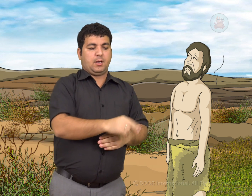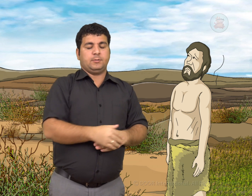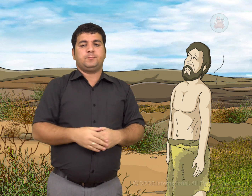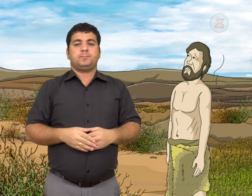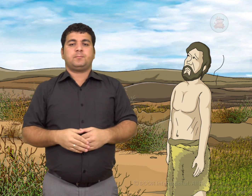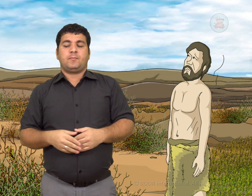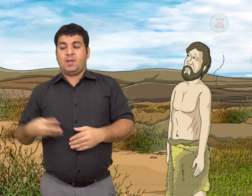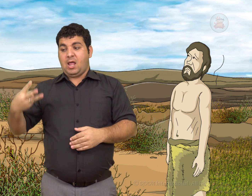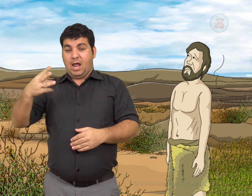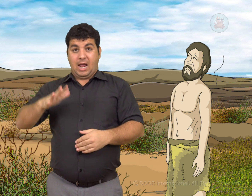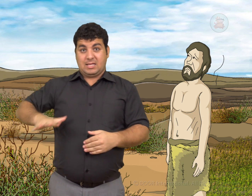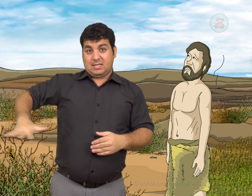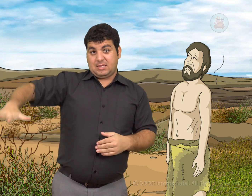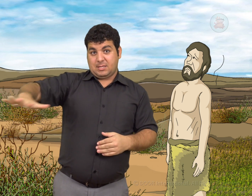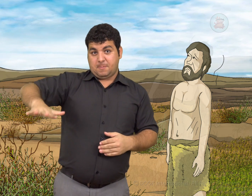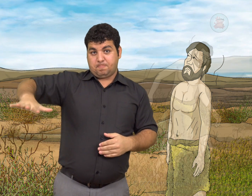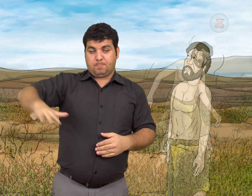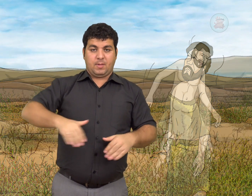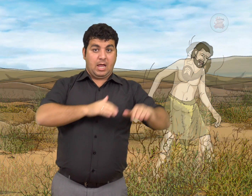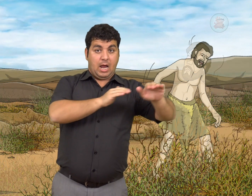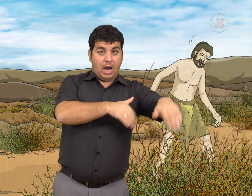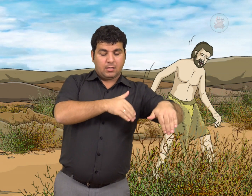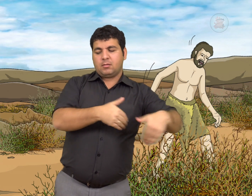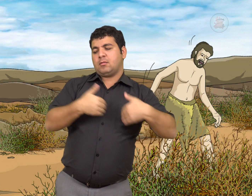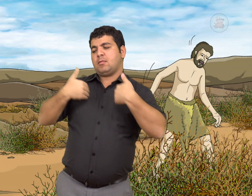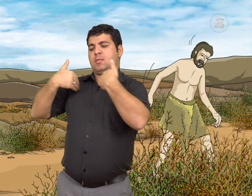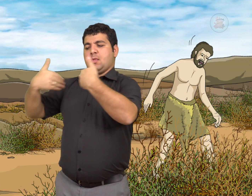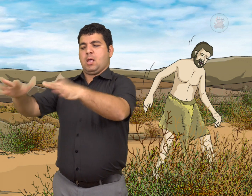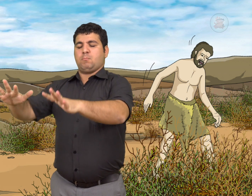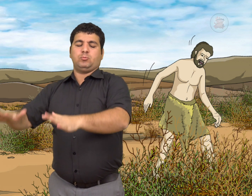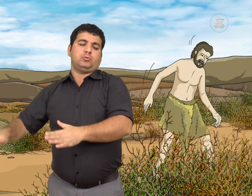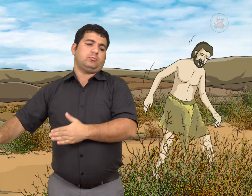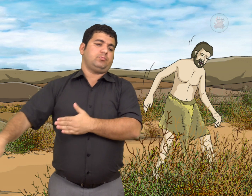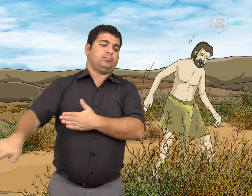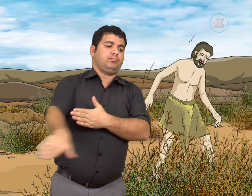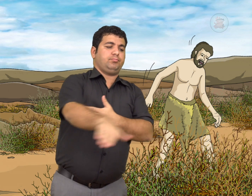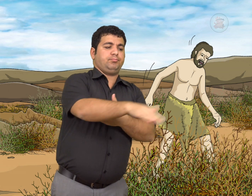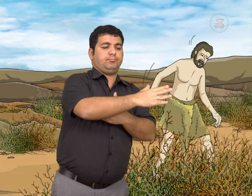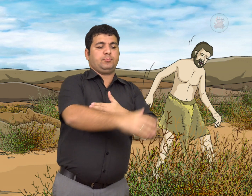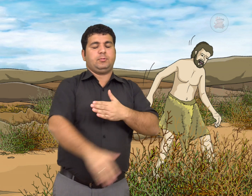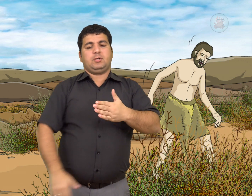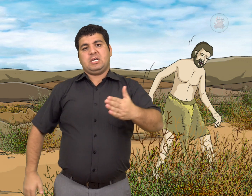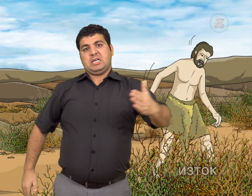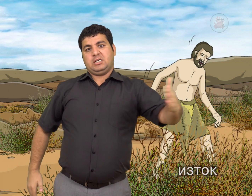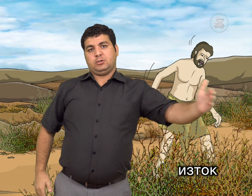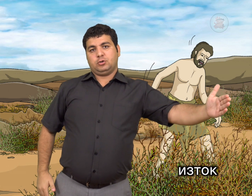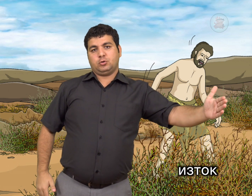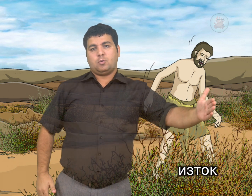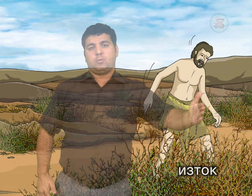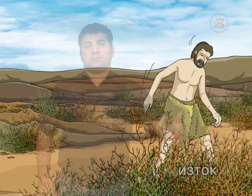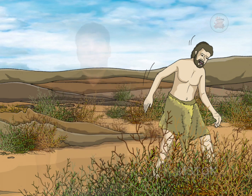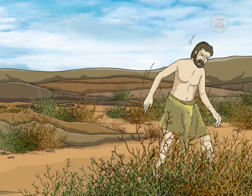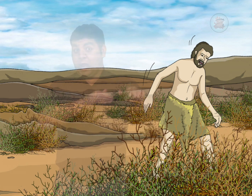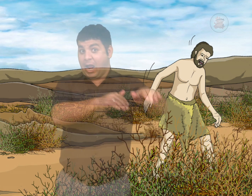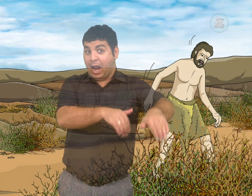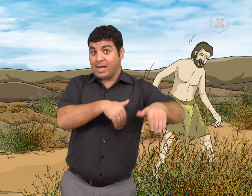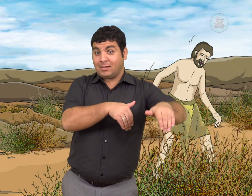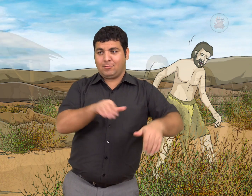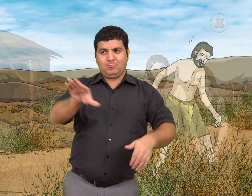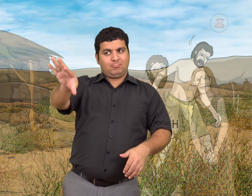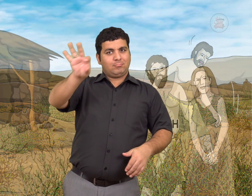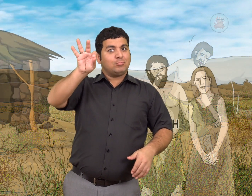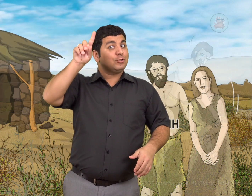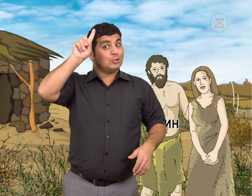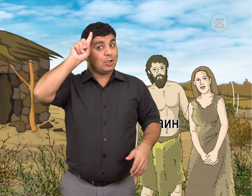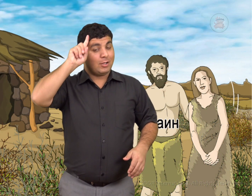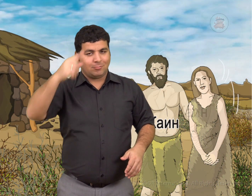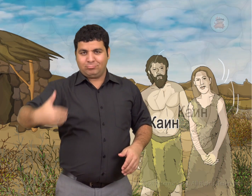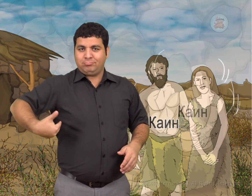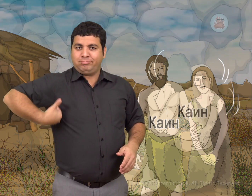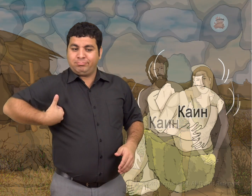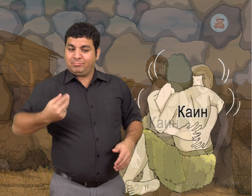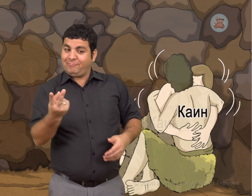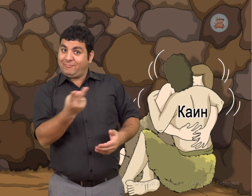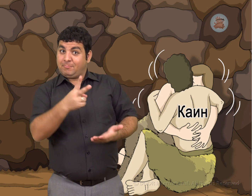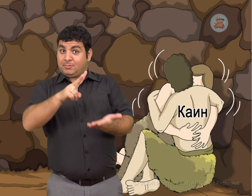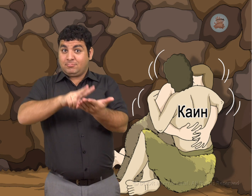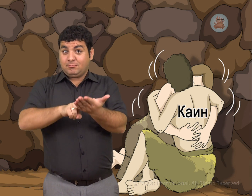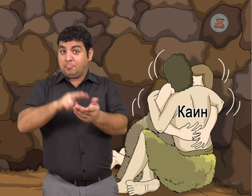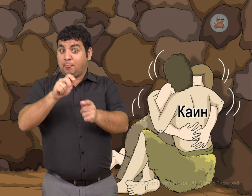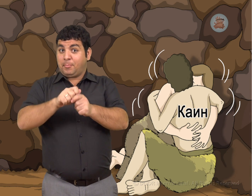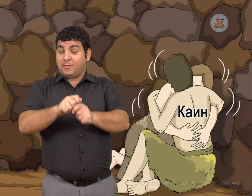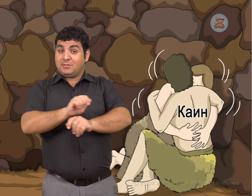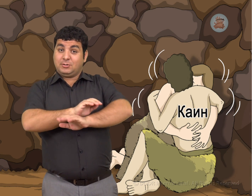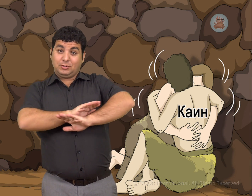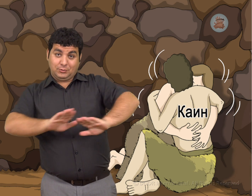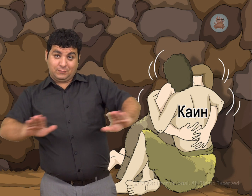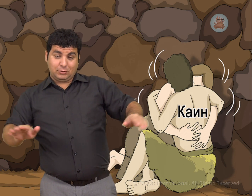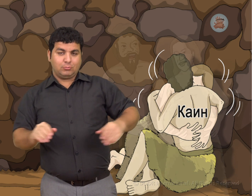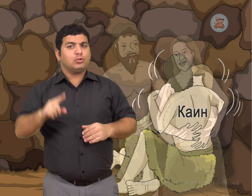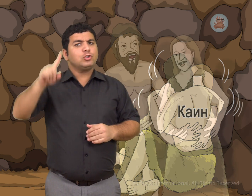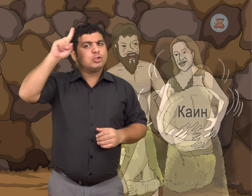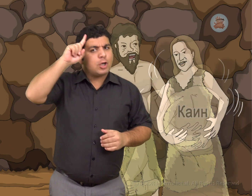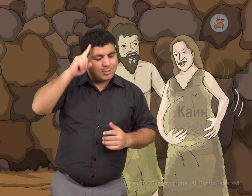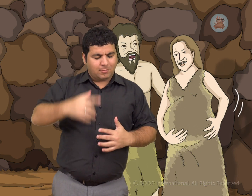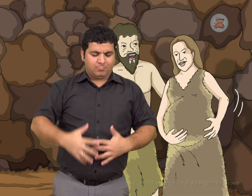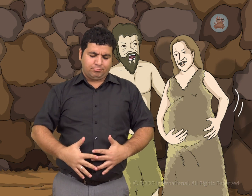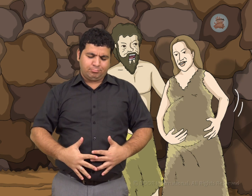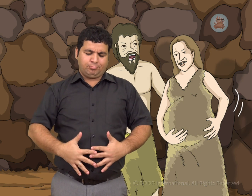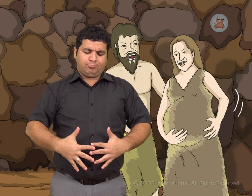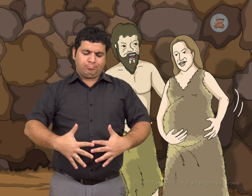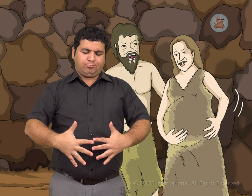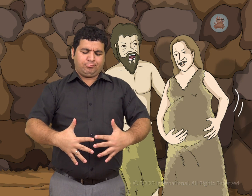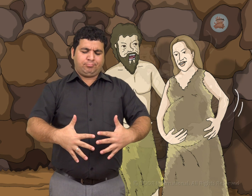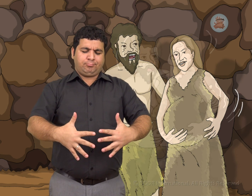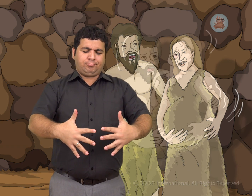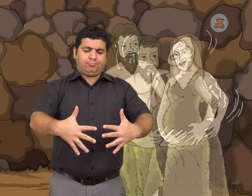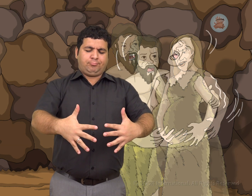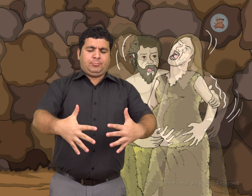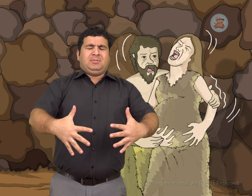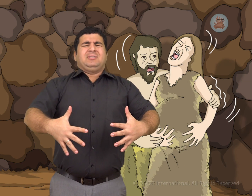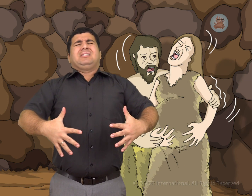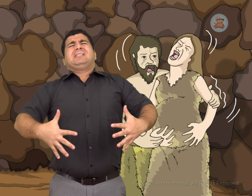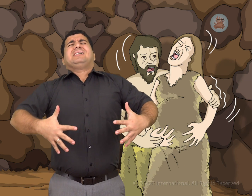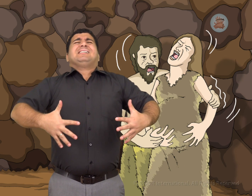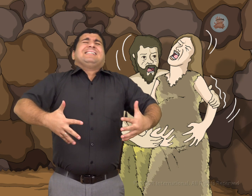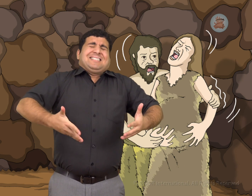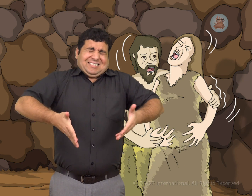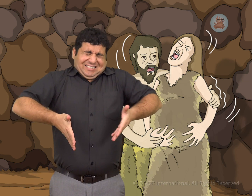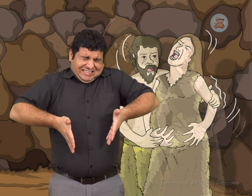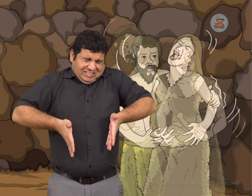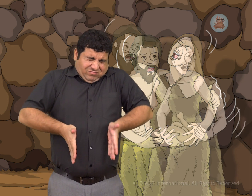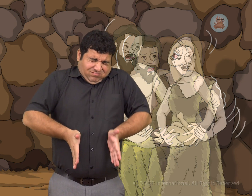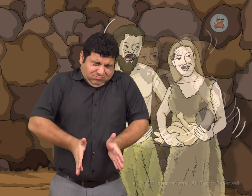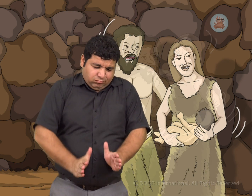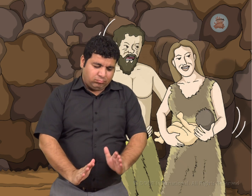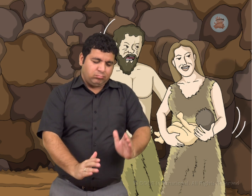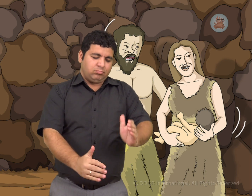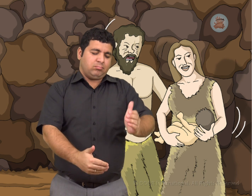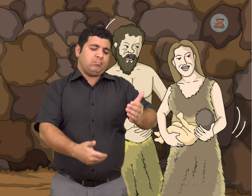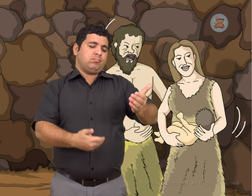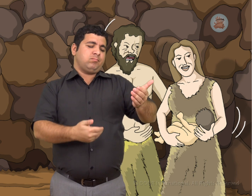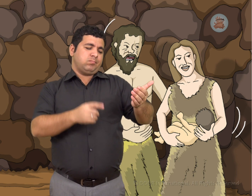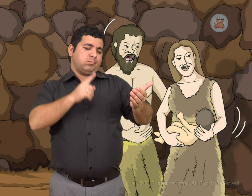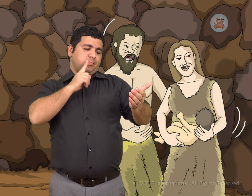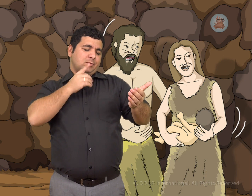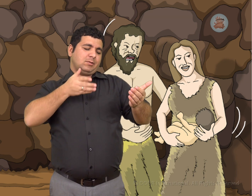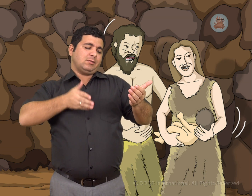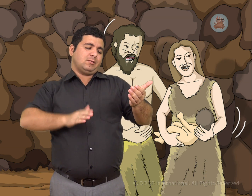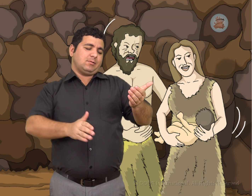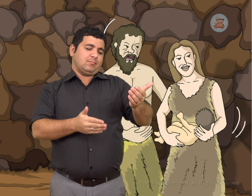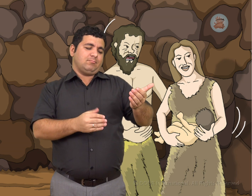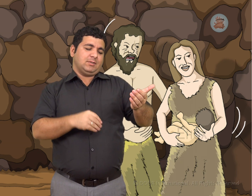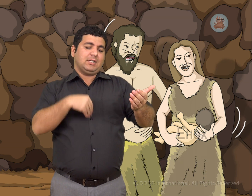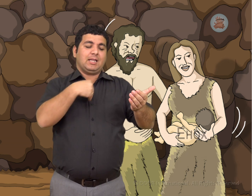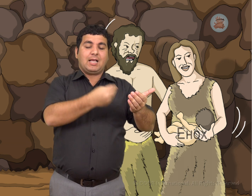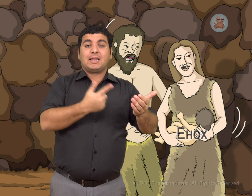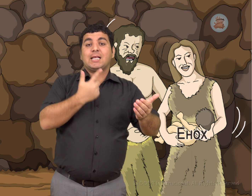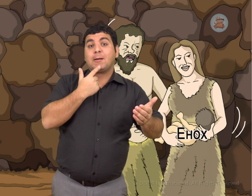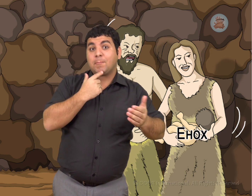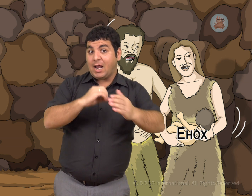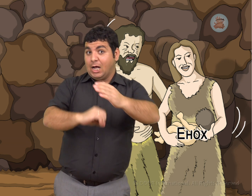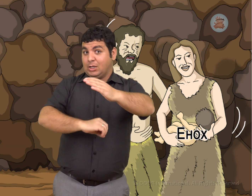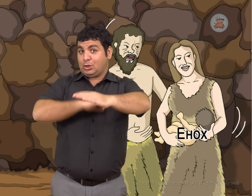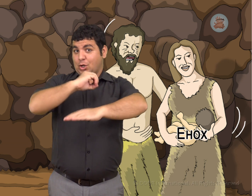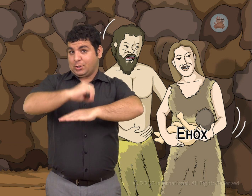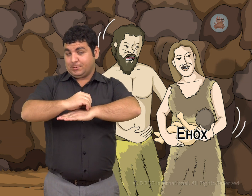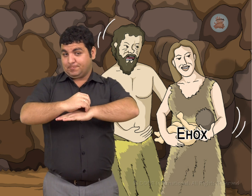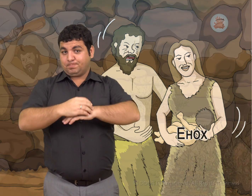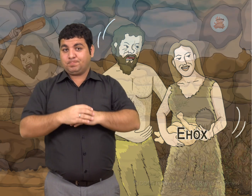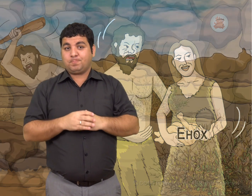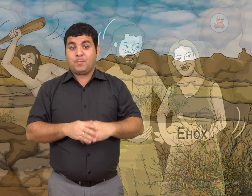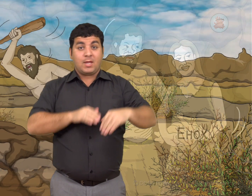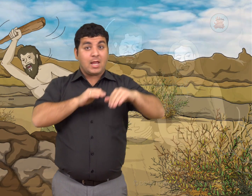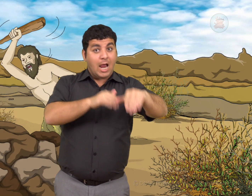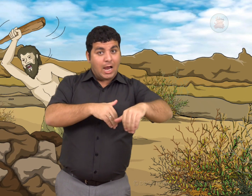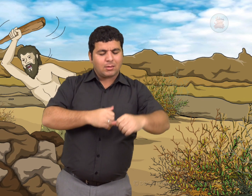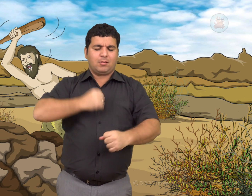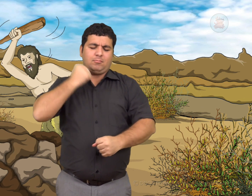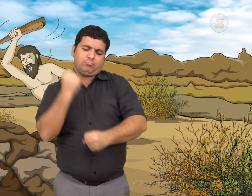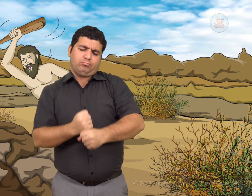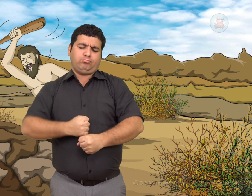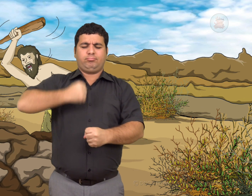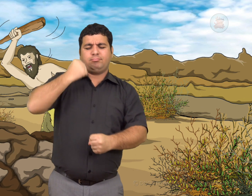So Cain went out from the presence of the LORD and settled in the land of Nod, east of Eden. And Cain had relations with his wife, and she conceived and gave birth to Enoch.